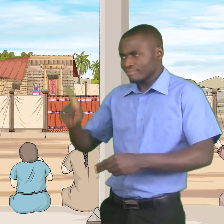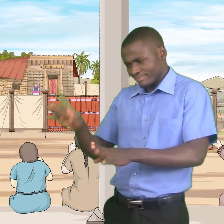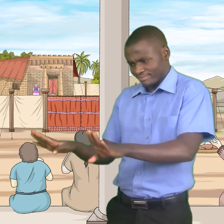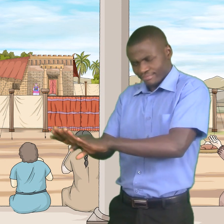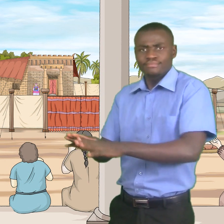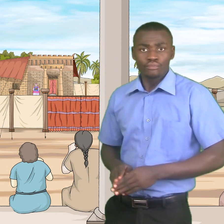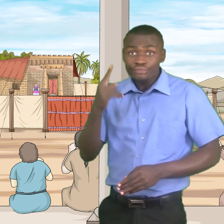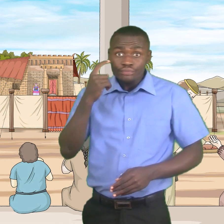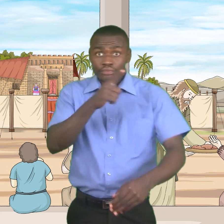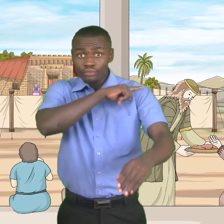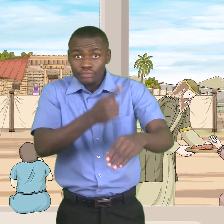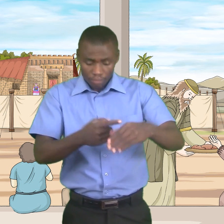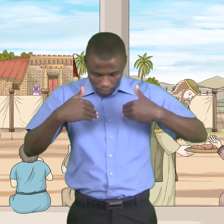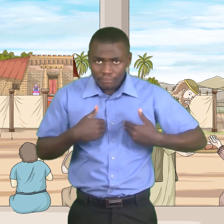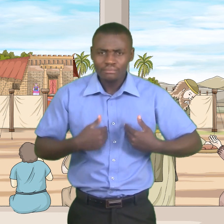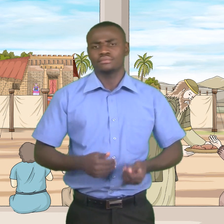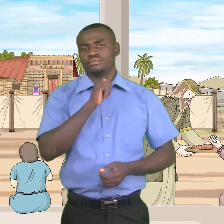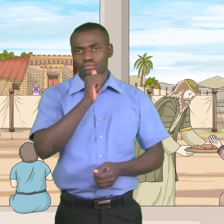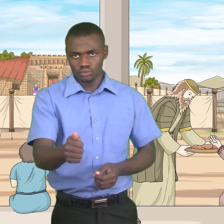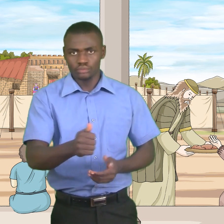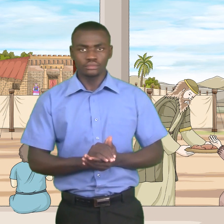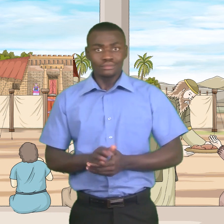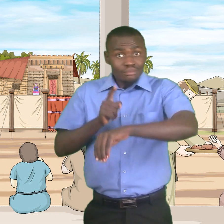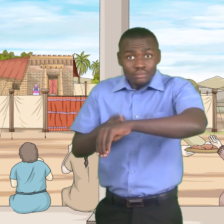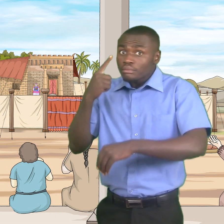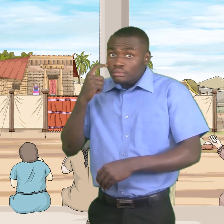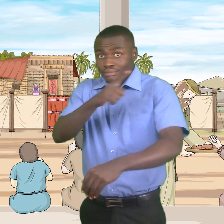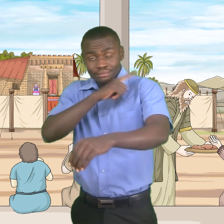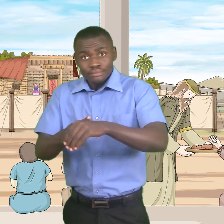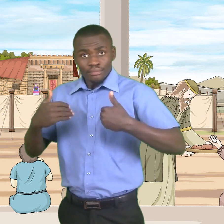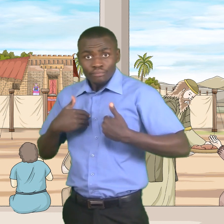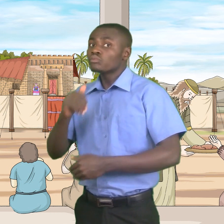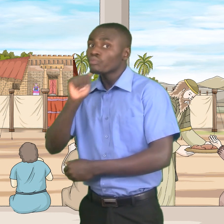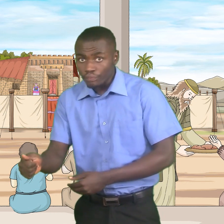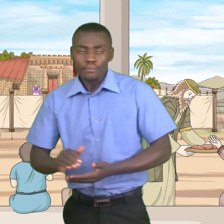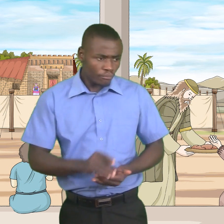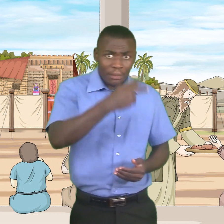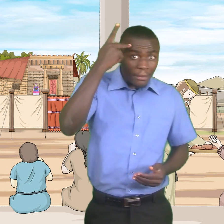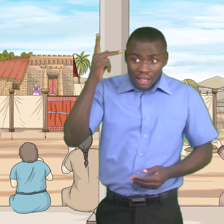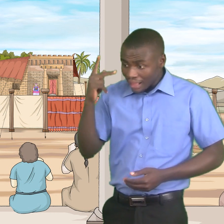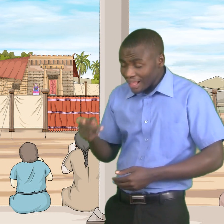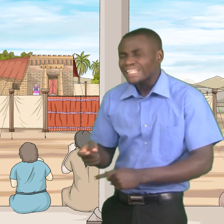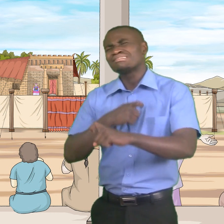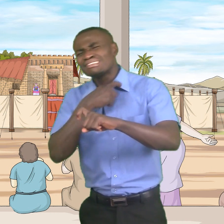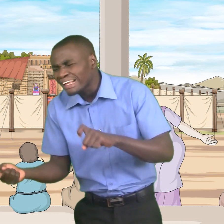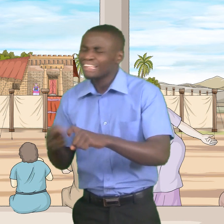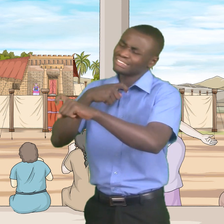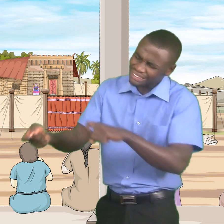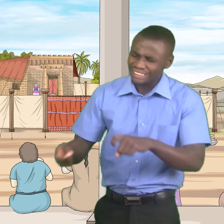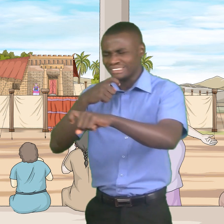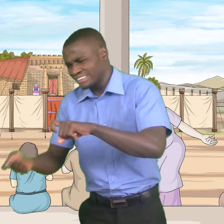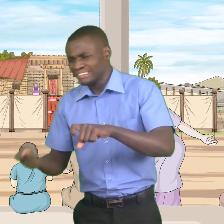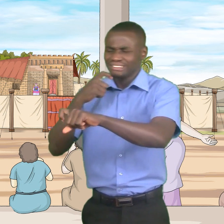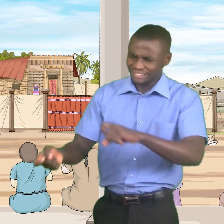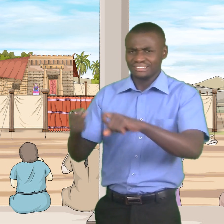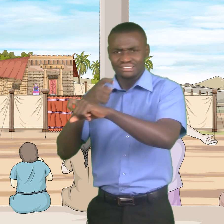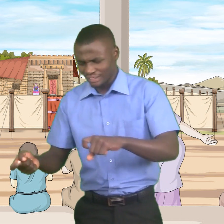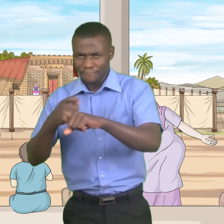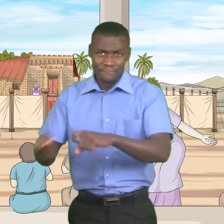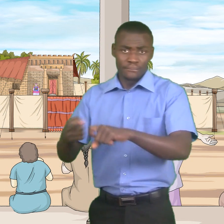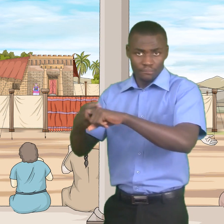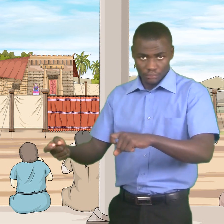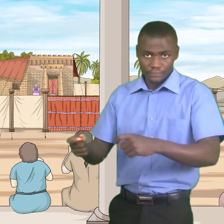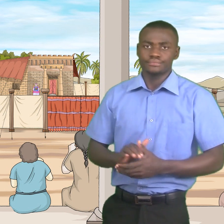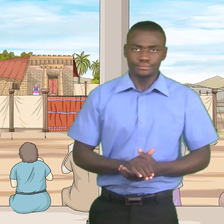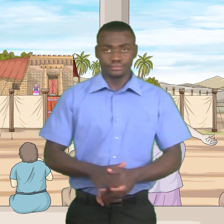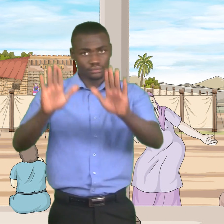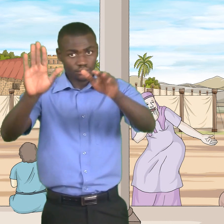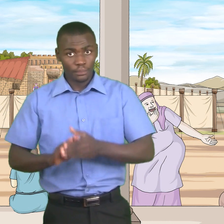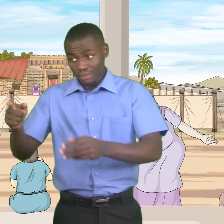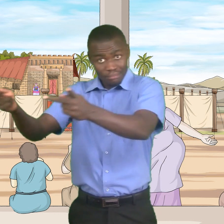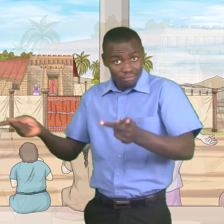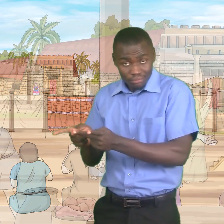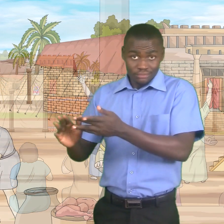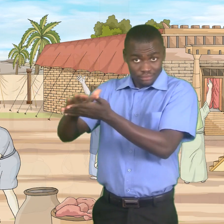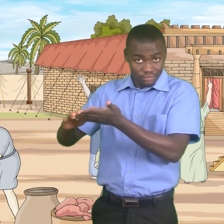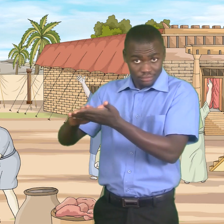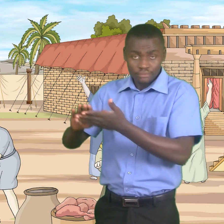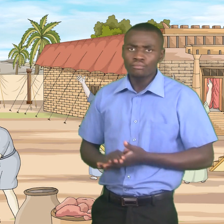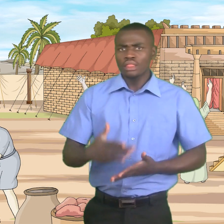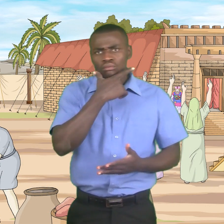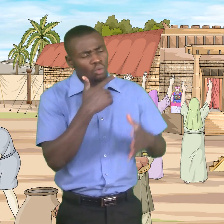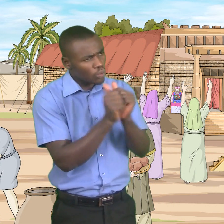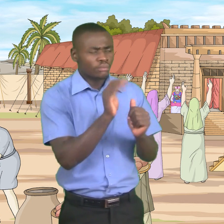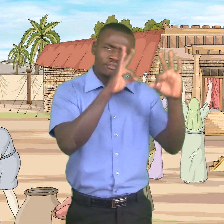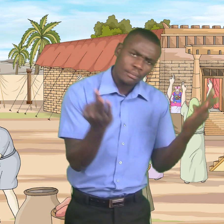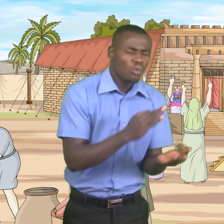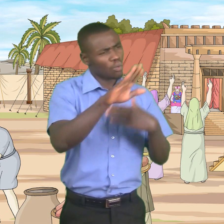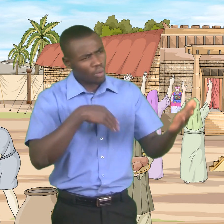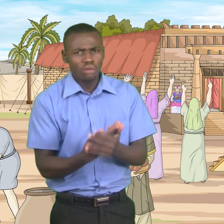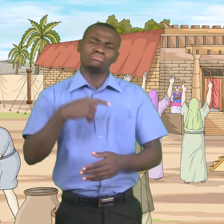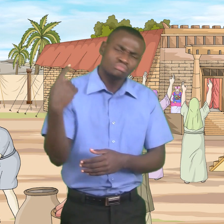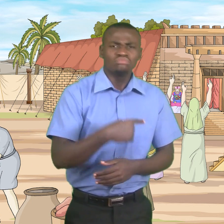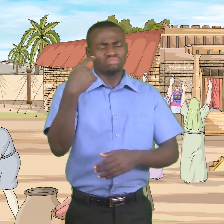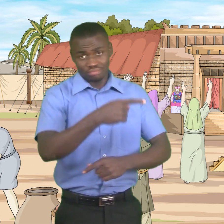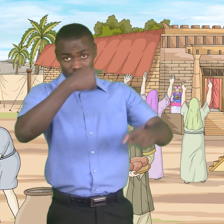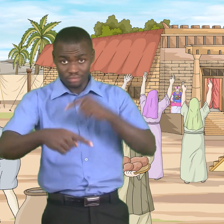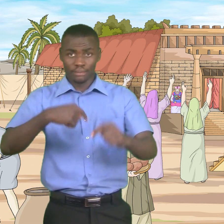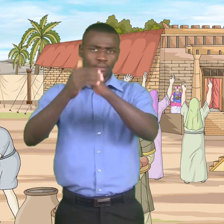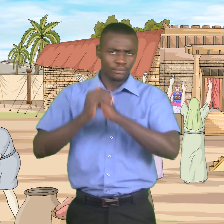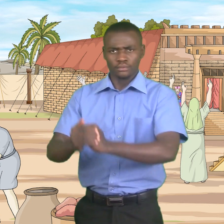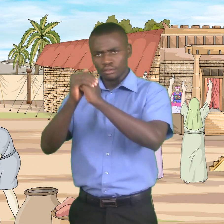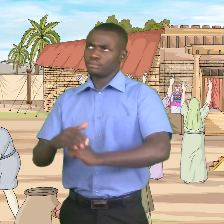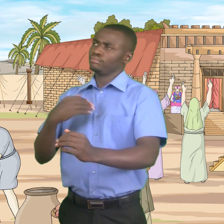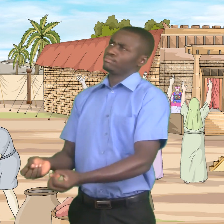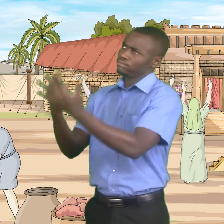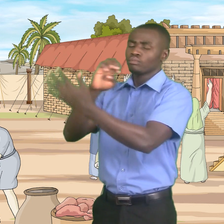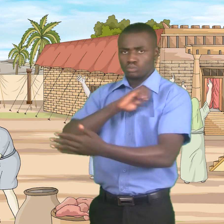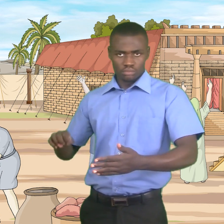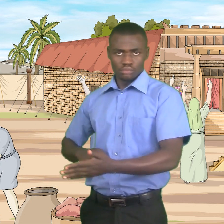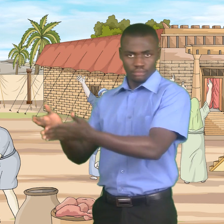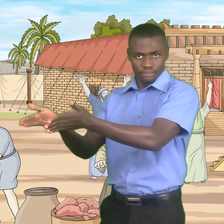Because the LORD had closed Hannah’s womb, her rival would provoke her and taunt her viciously.